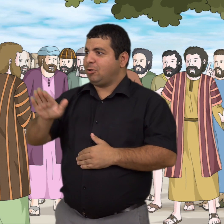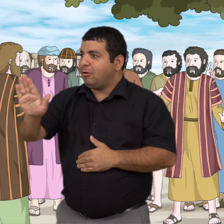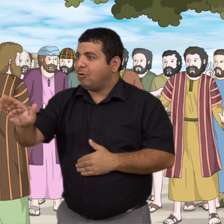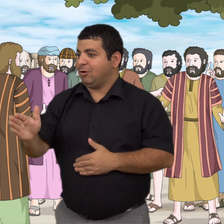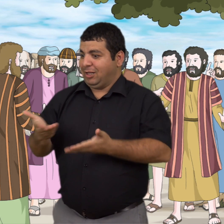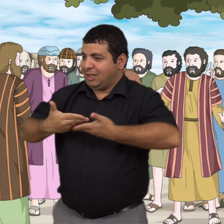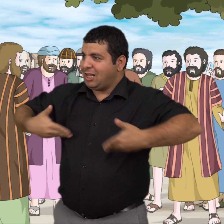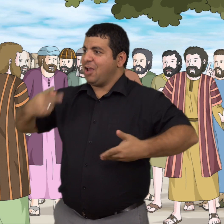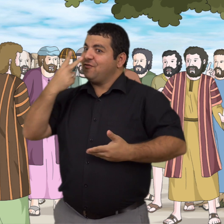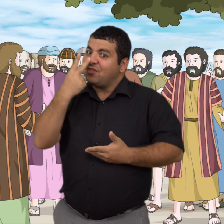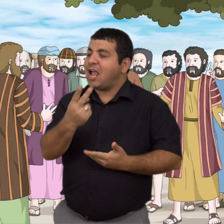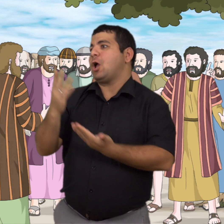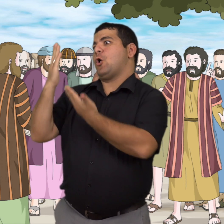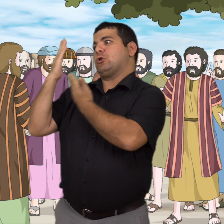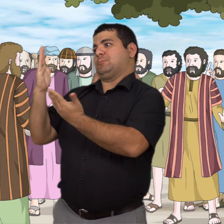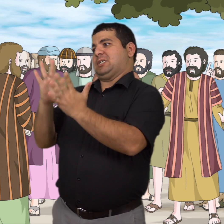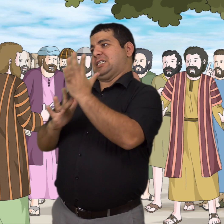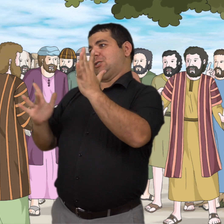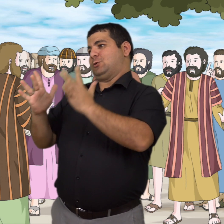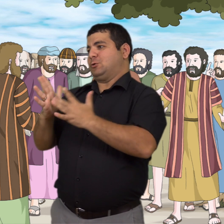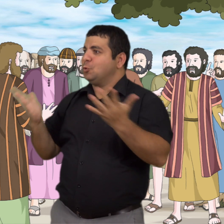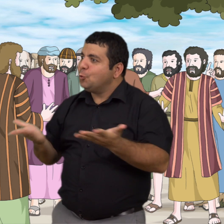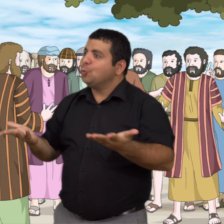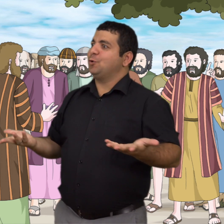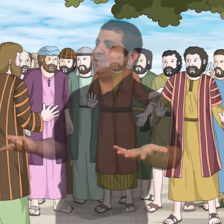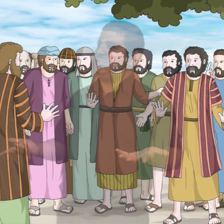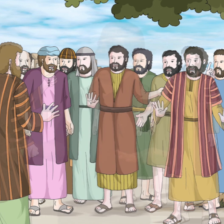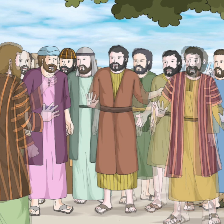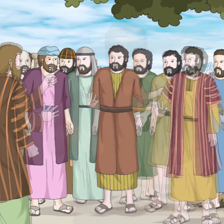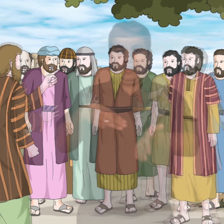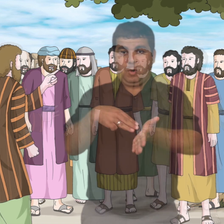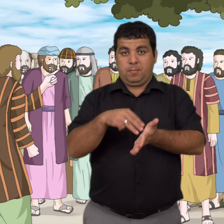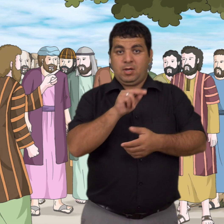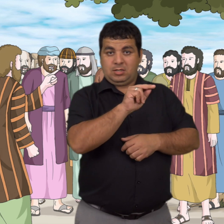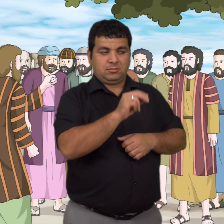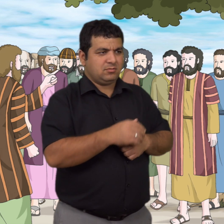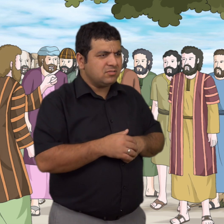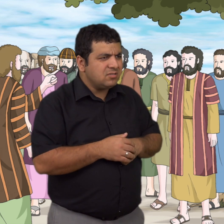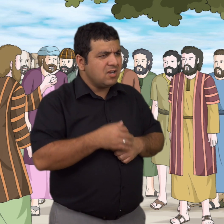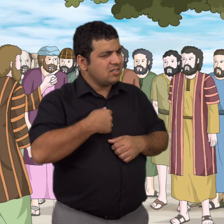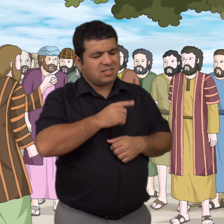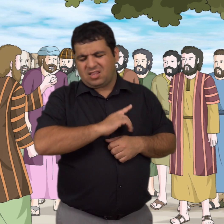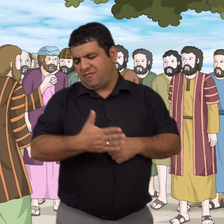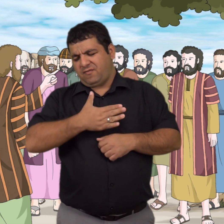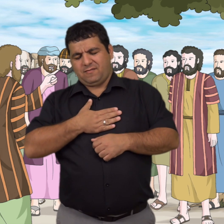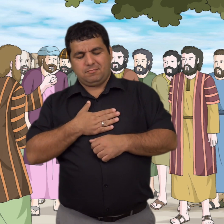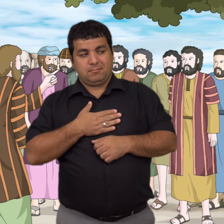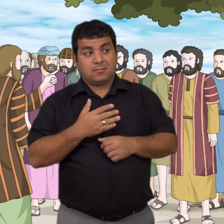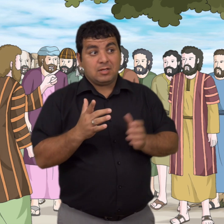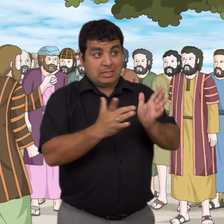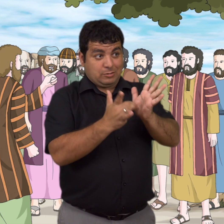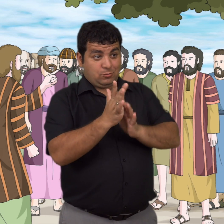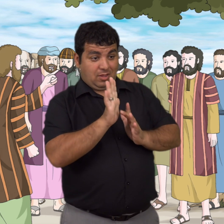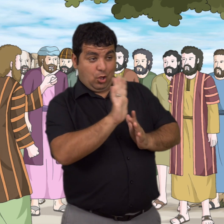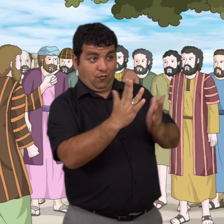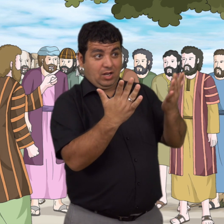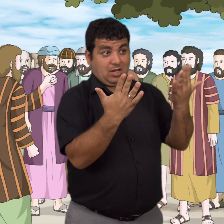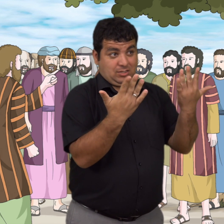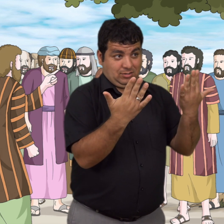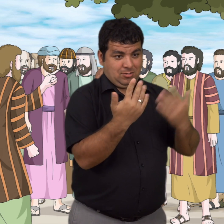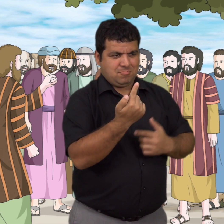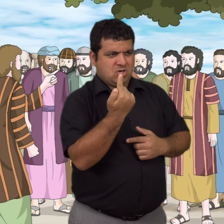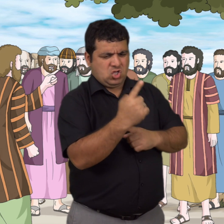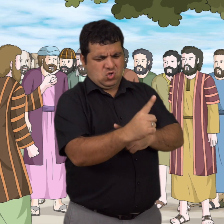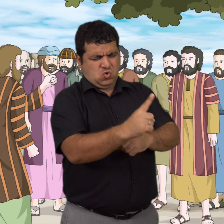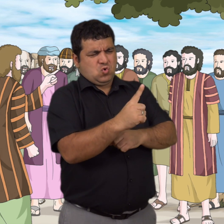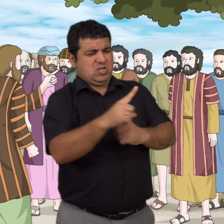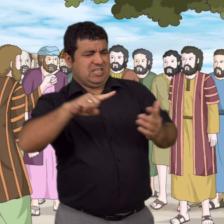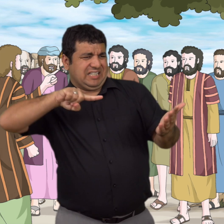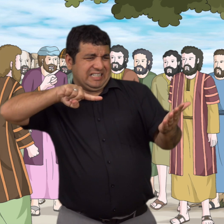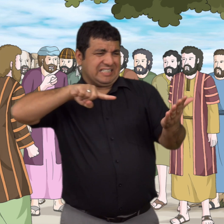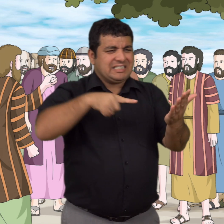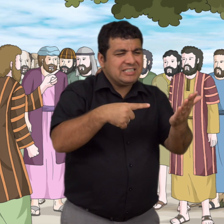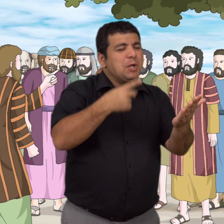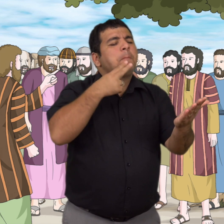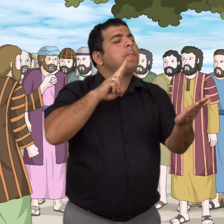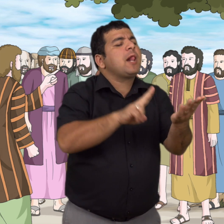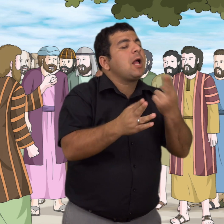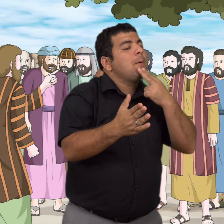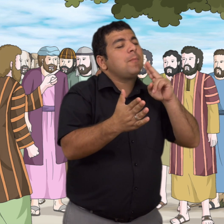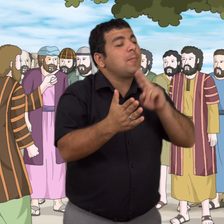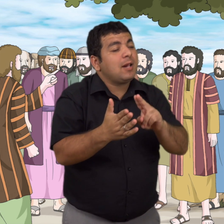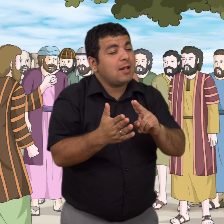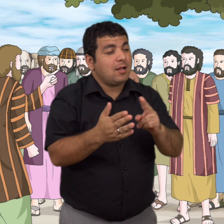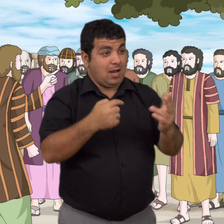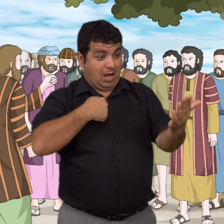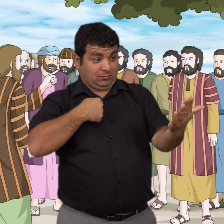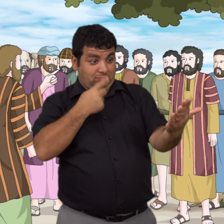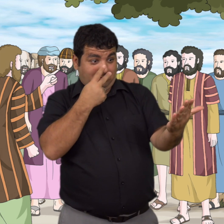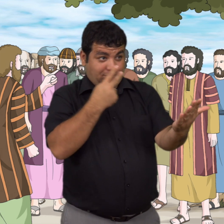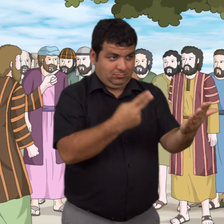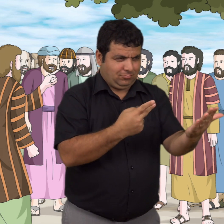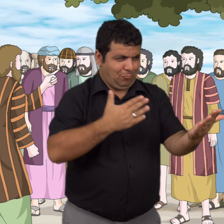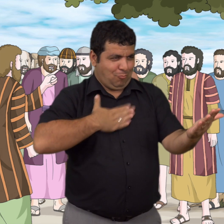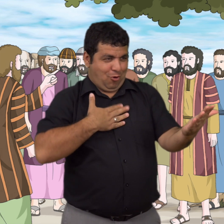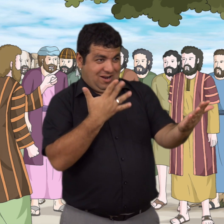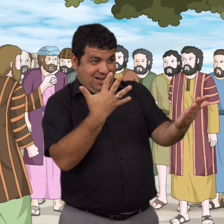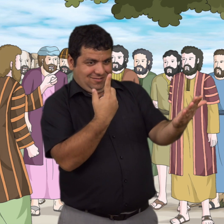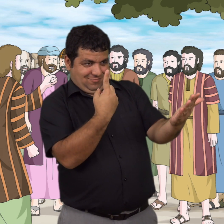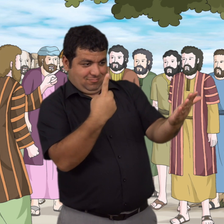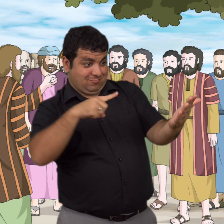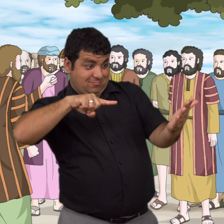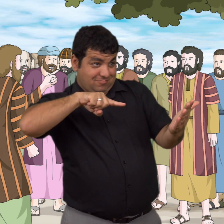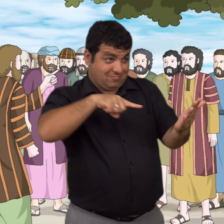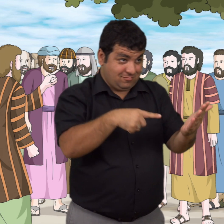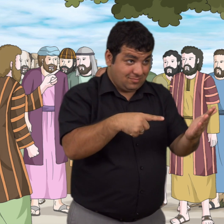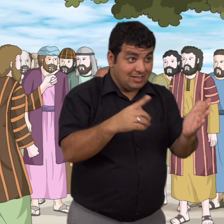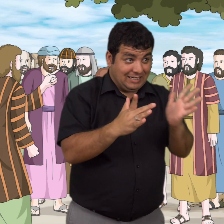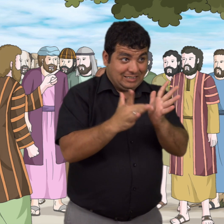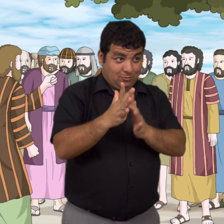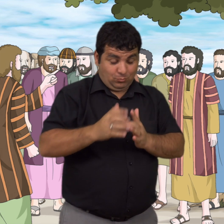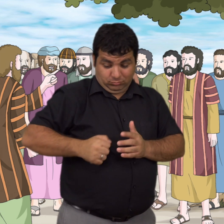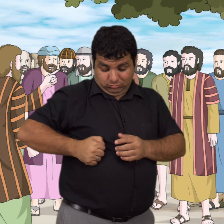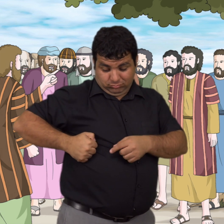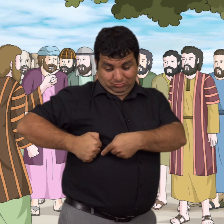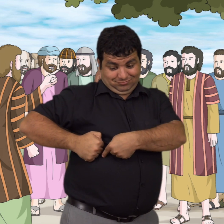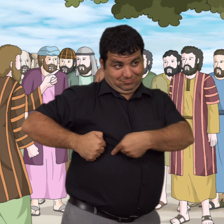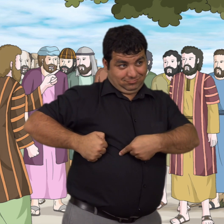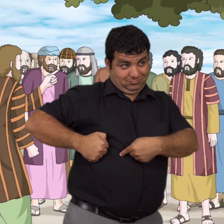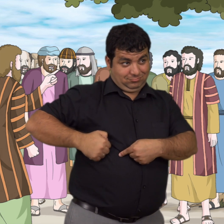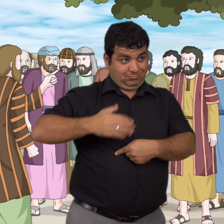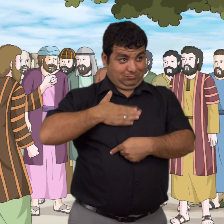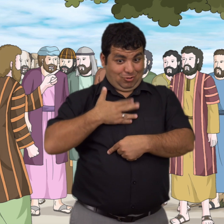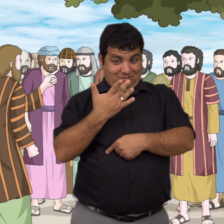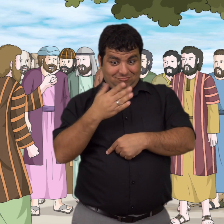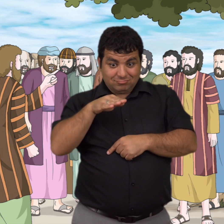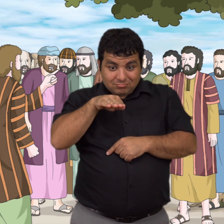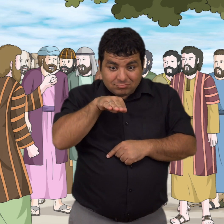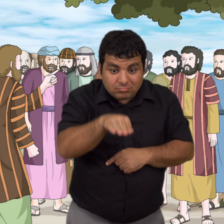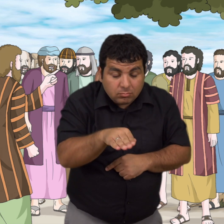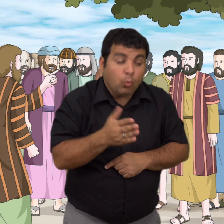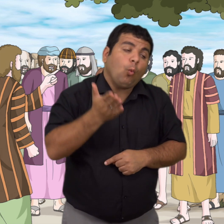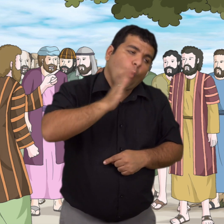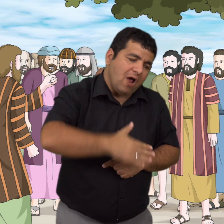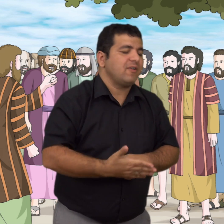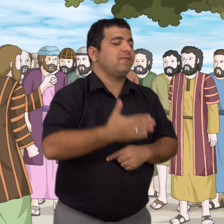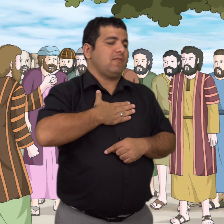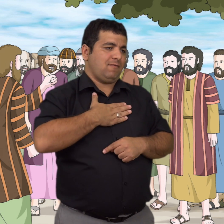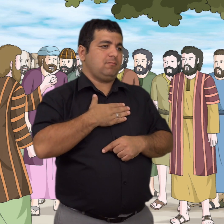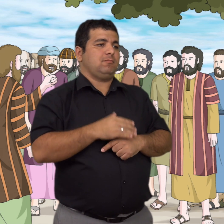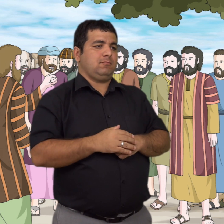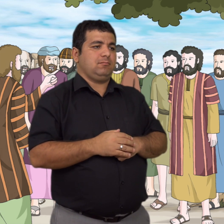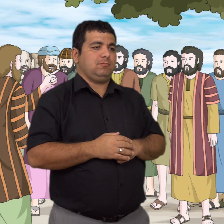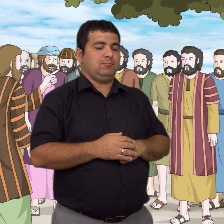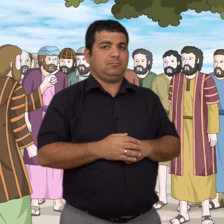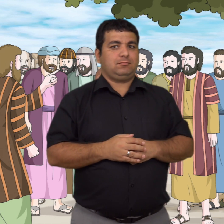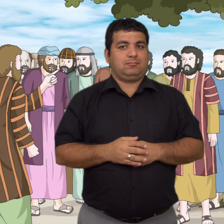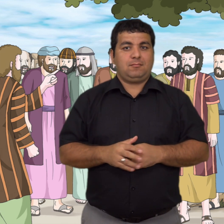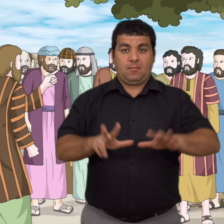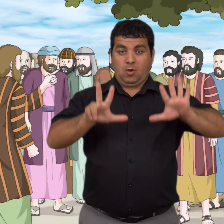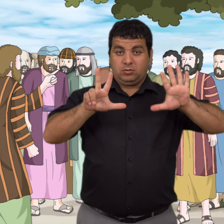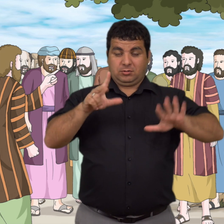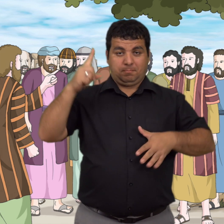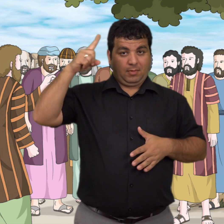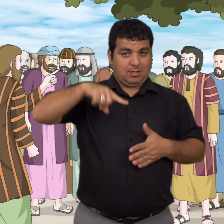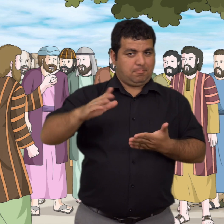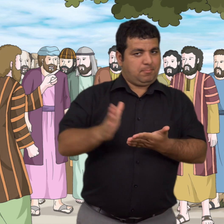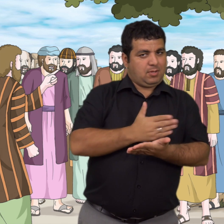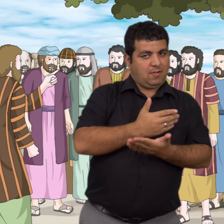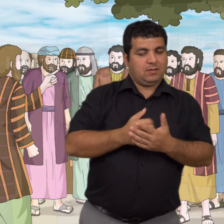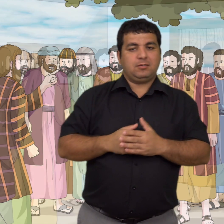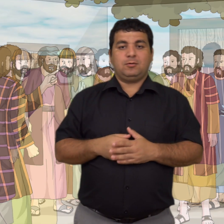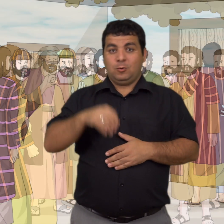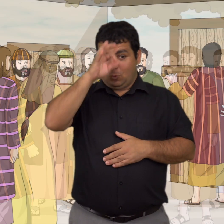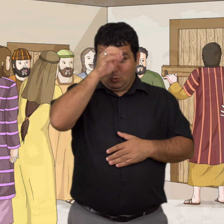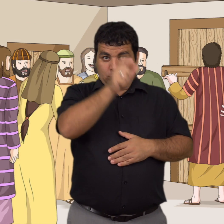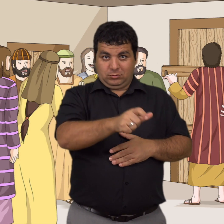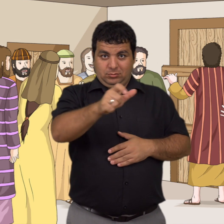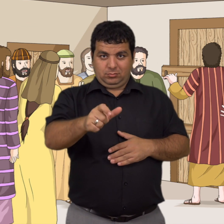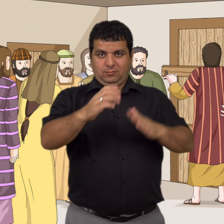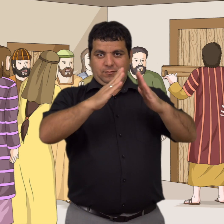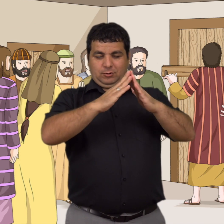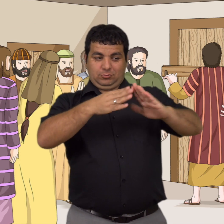But he replied, “Unless I see the nail marks in His hands, and put my finger where the nails have been, and put my hand into His side, I will never believe.”